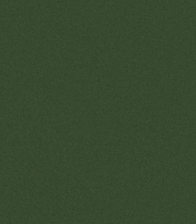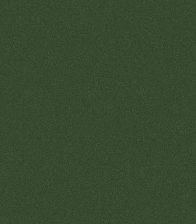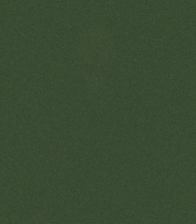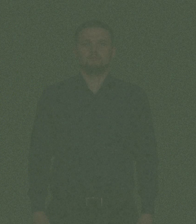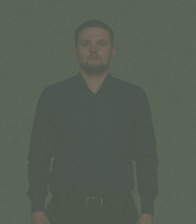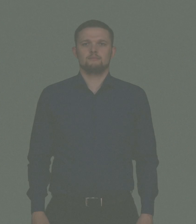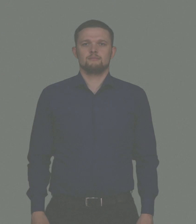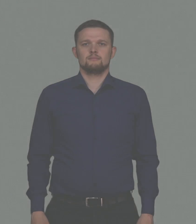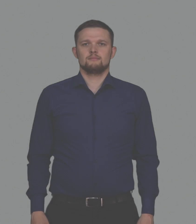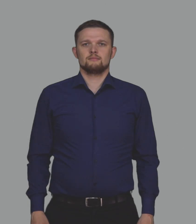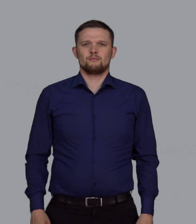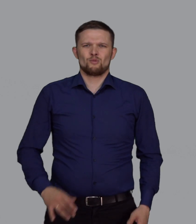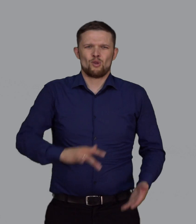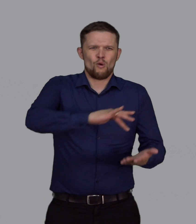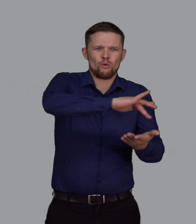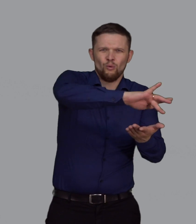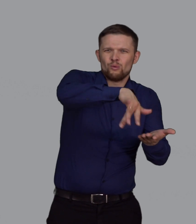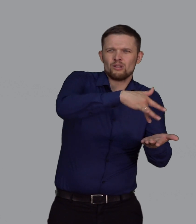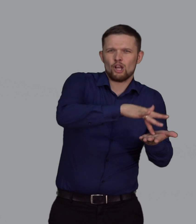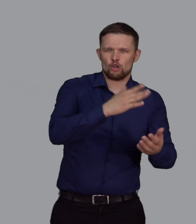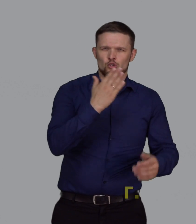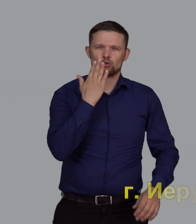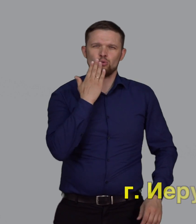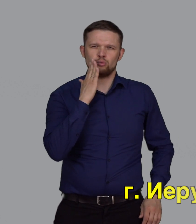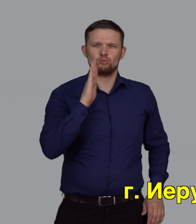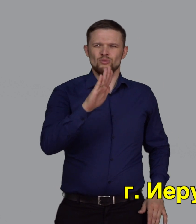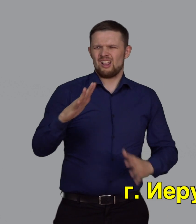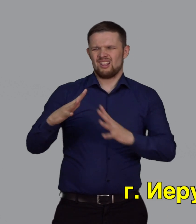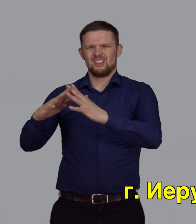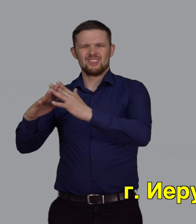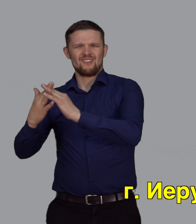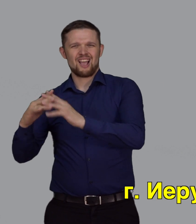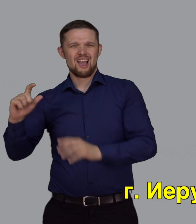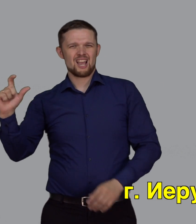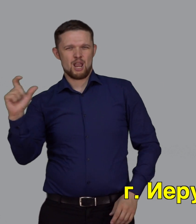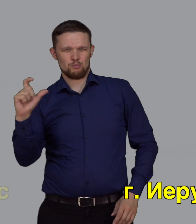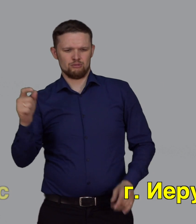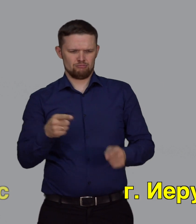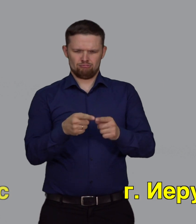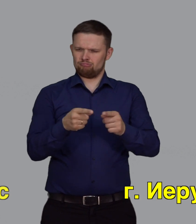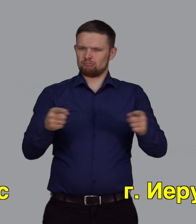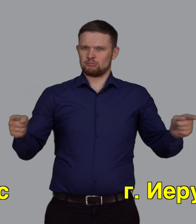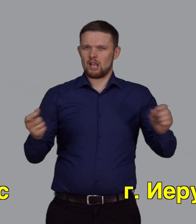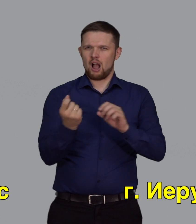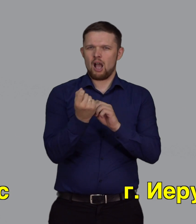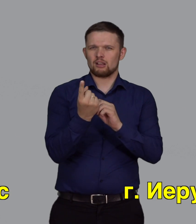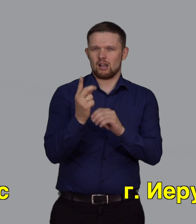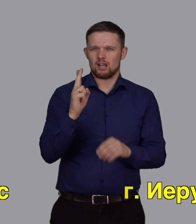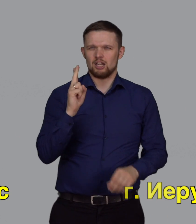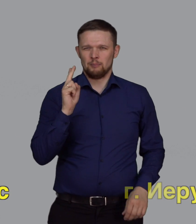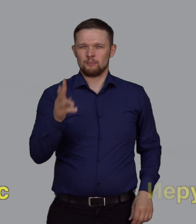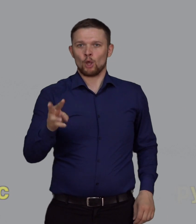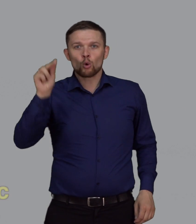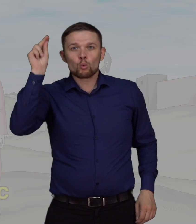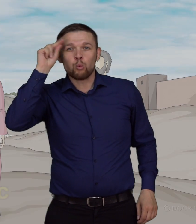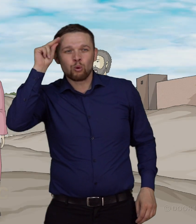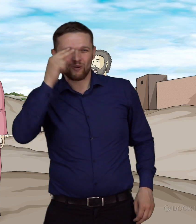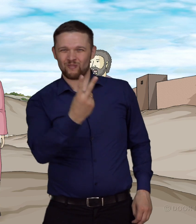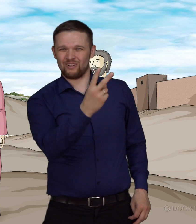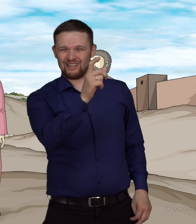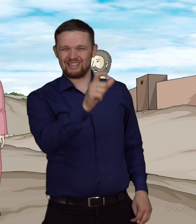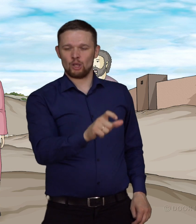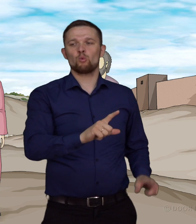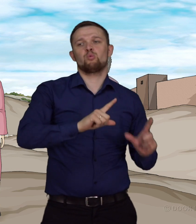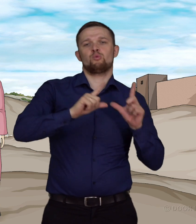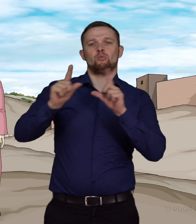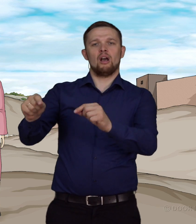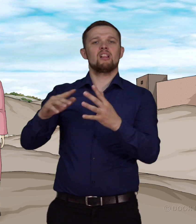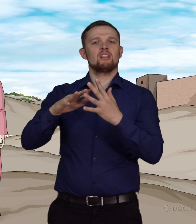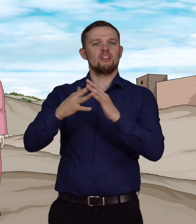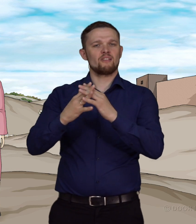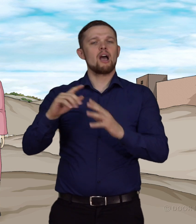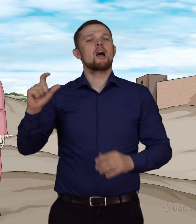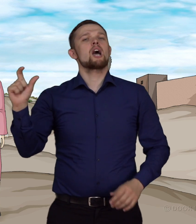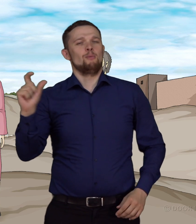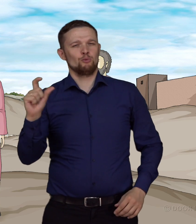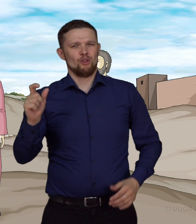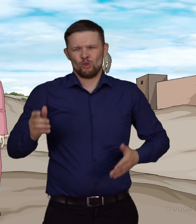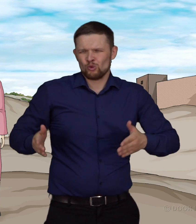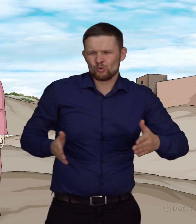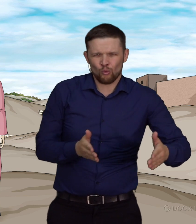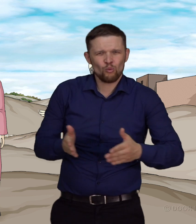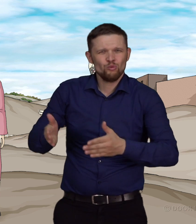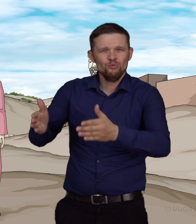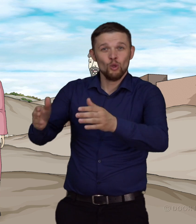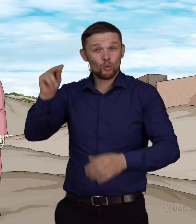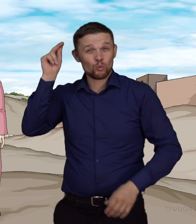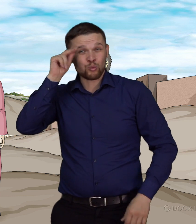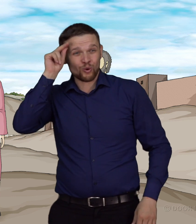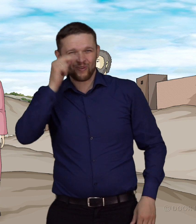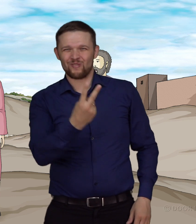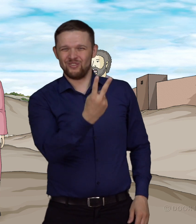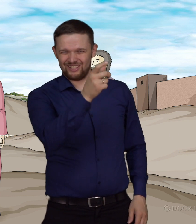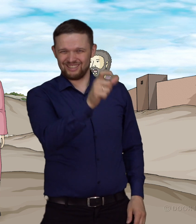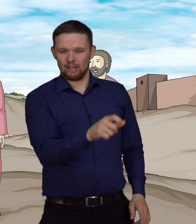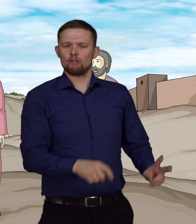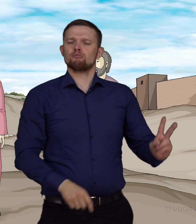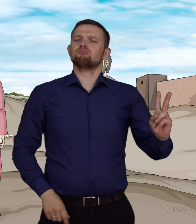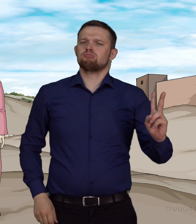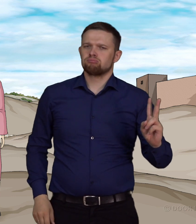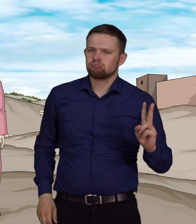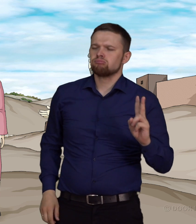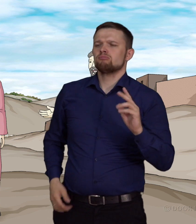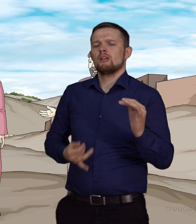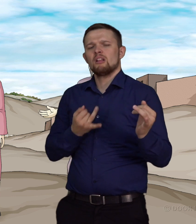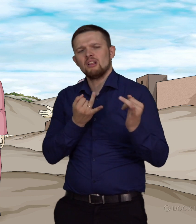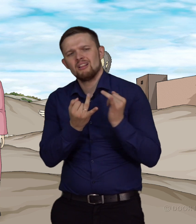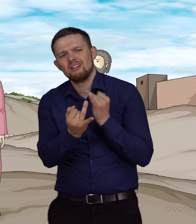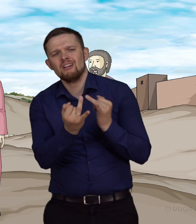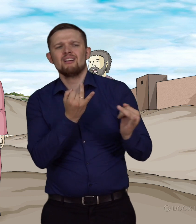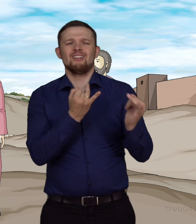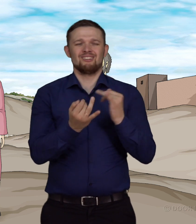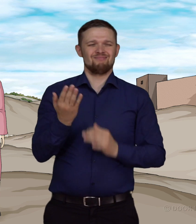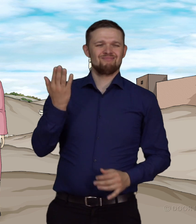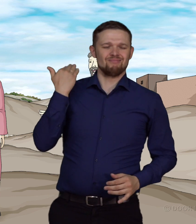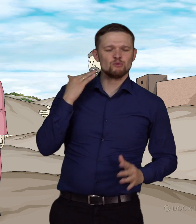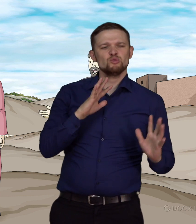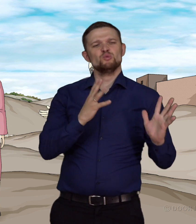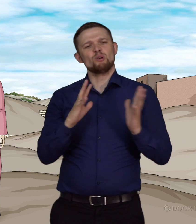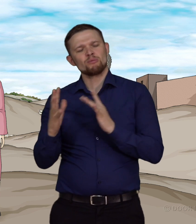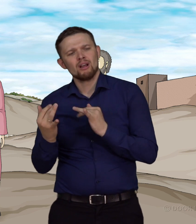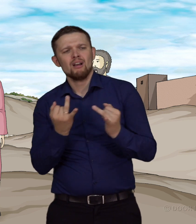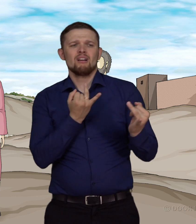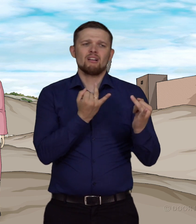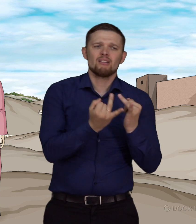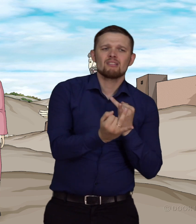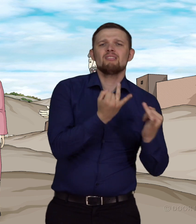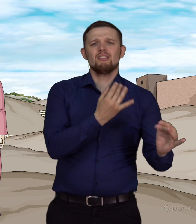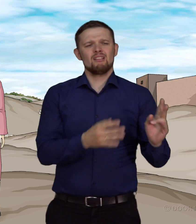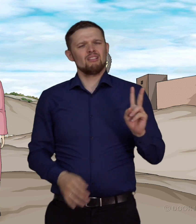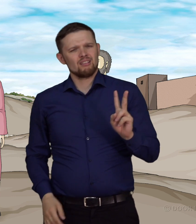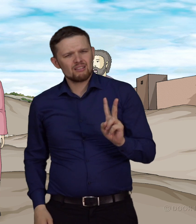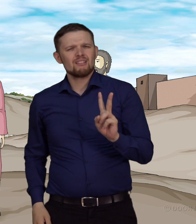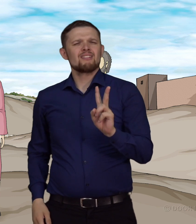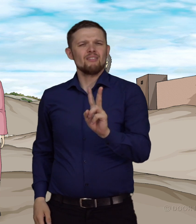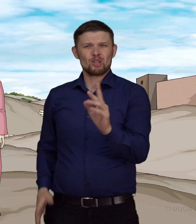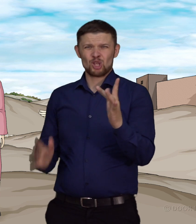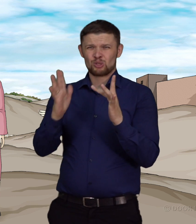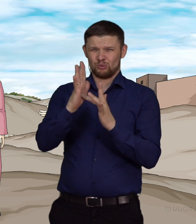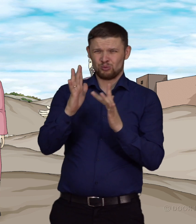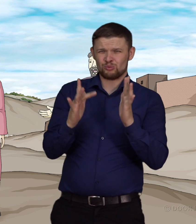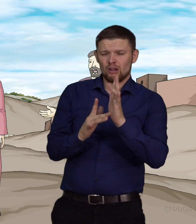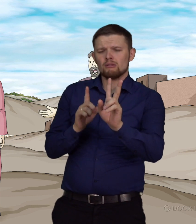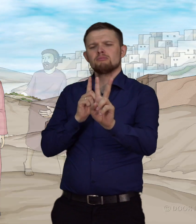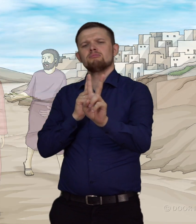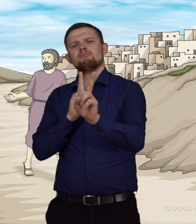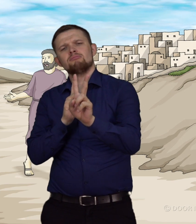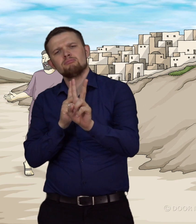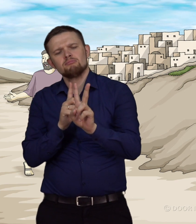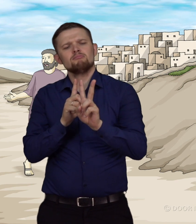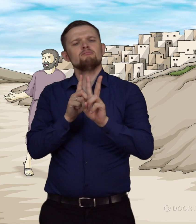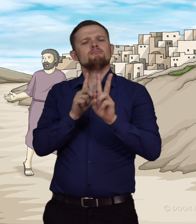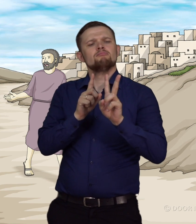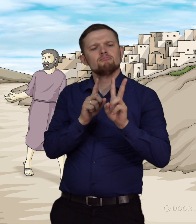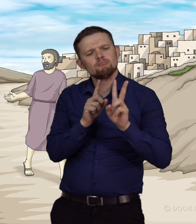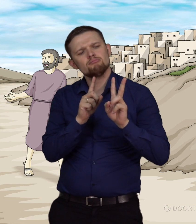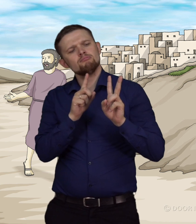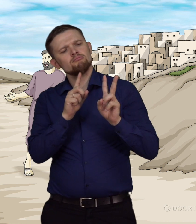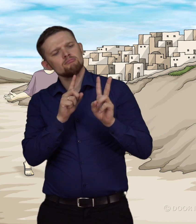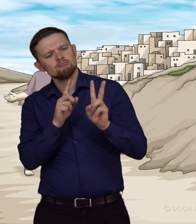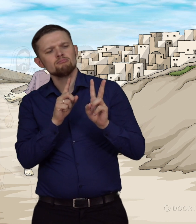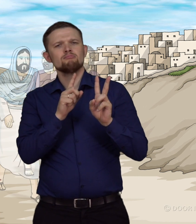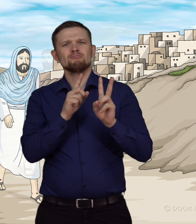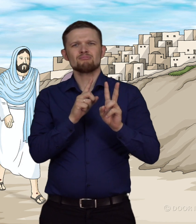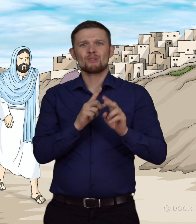That same day two of them were going to a village called Emmaus, about seven miles from Jerusalem. They were talking with each other about everything that had happened.